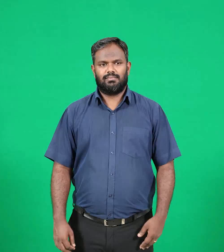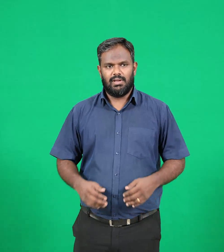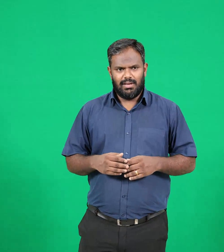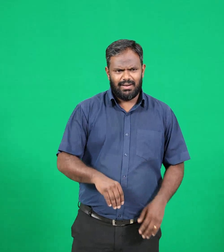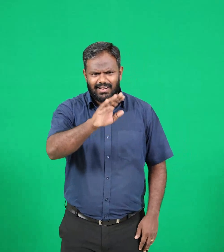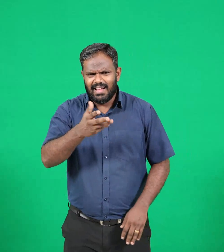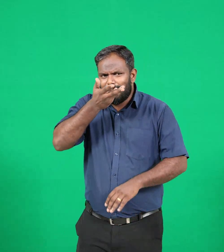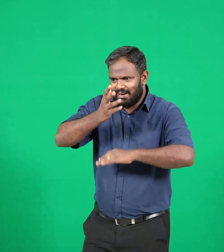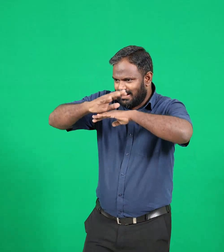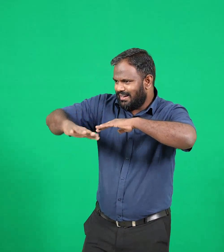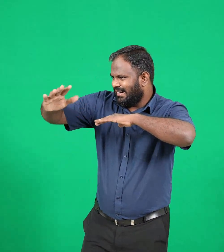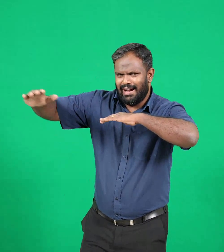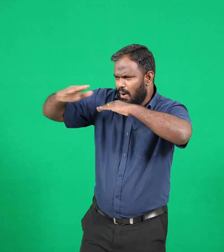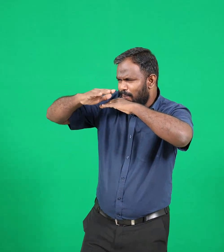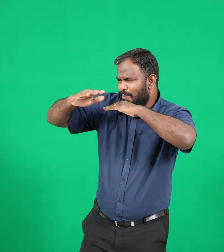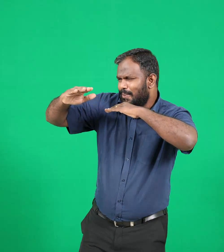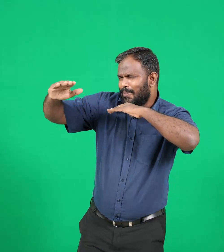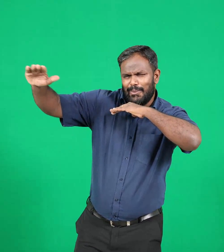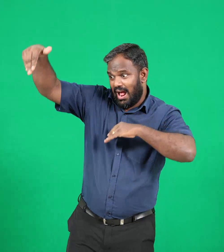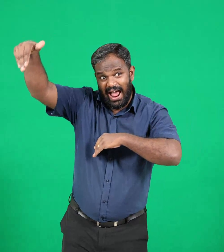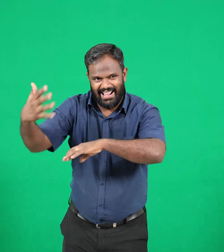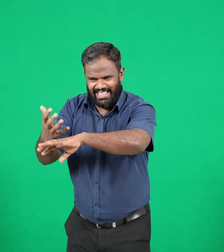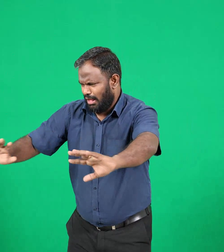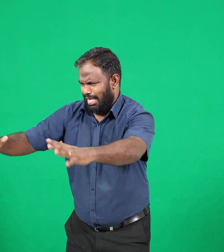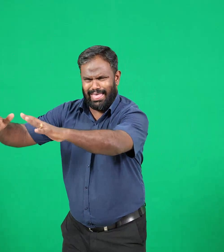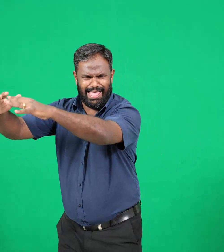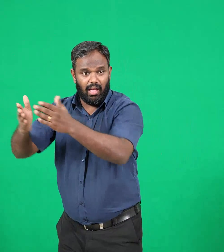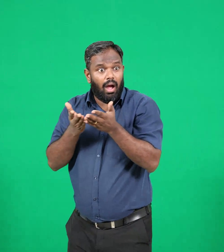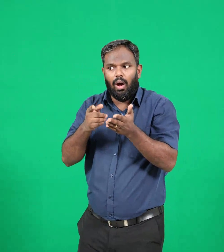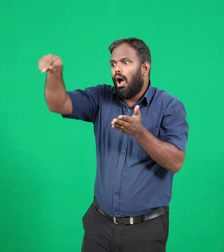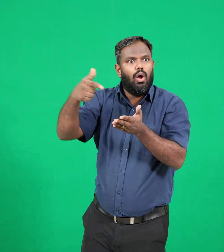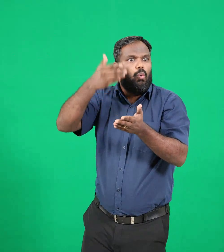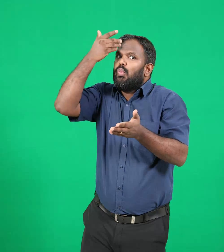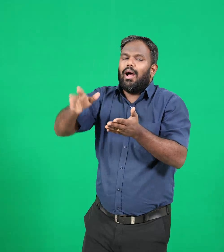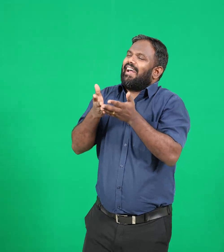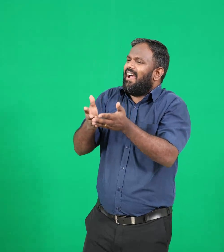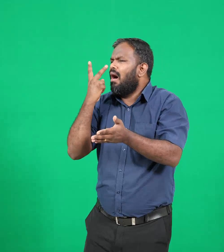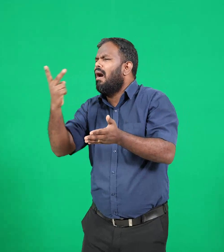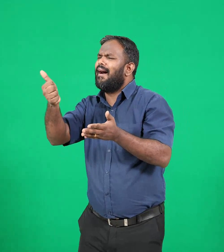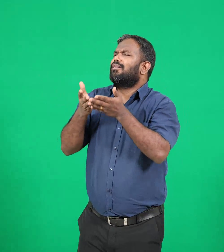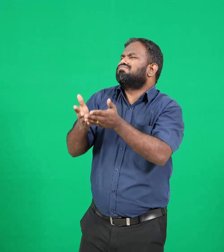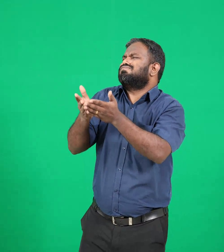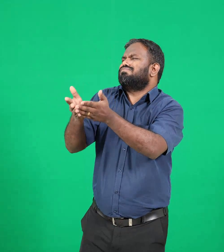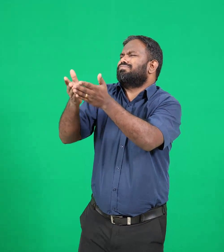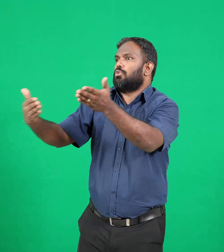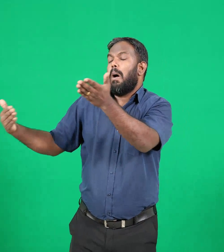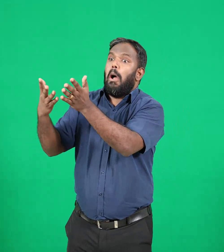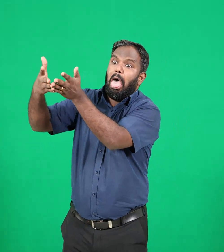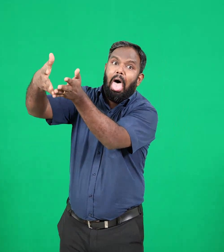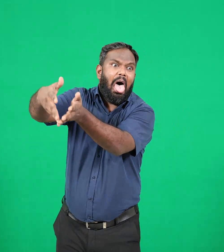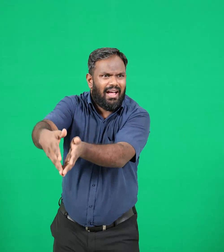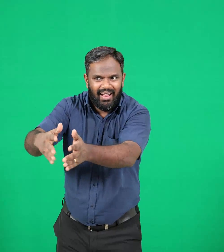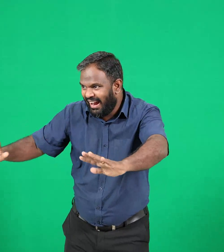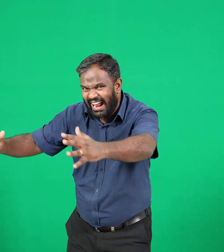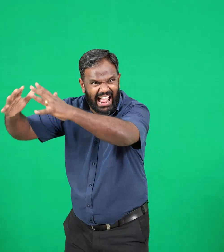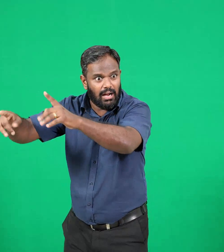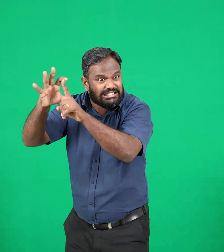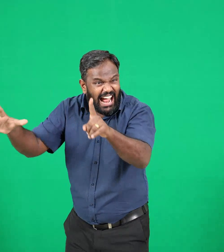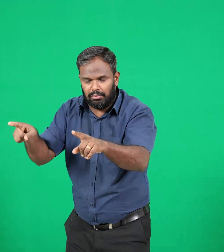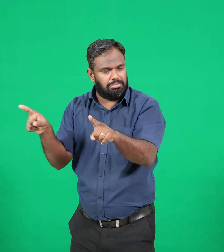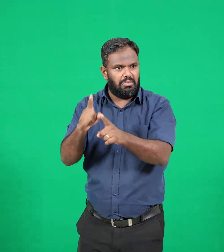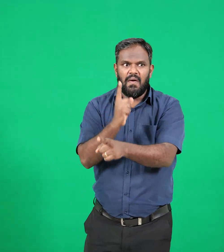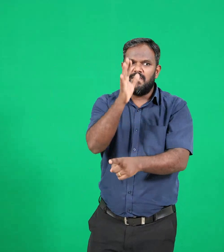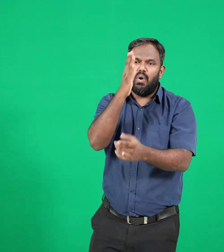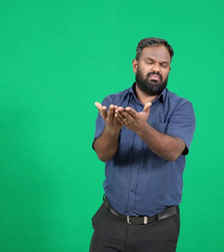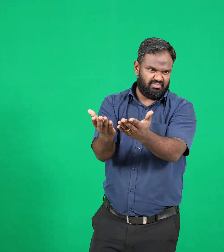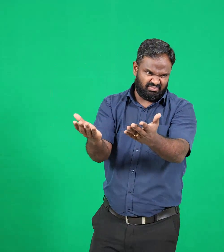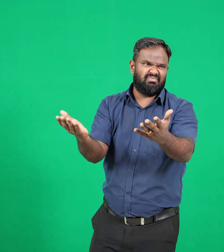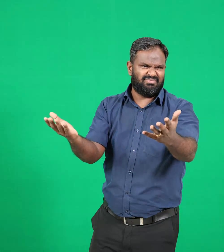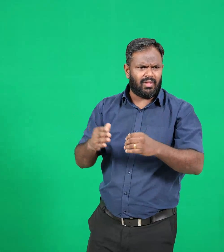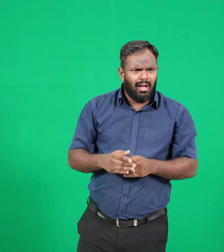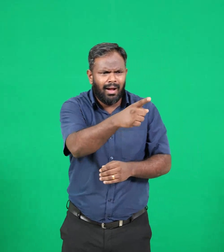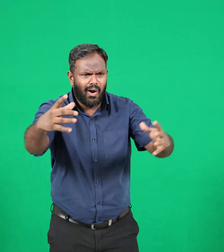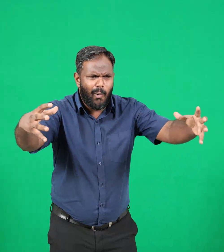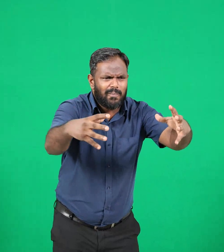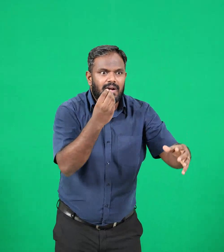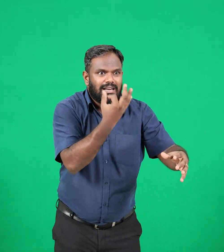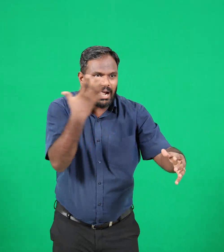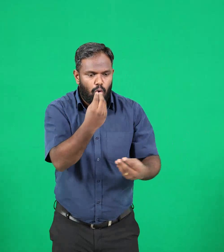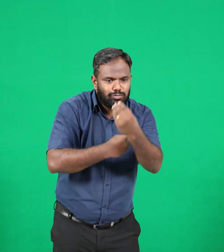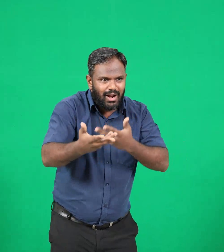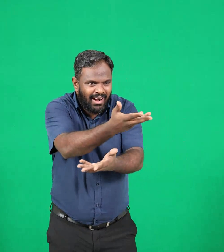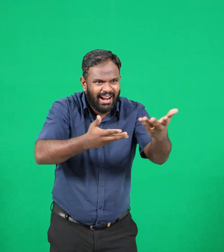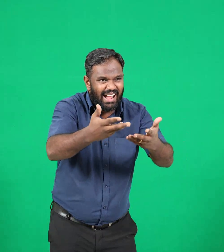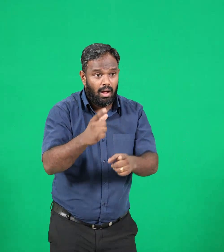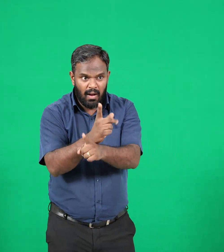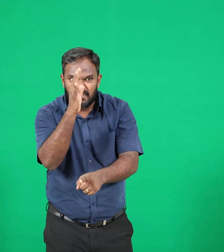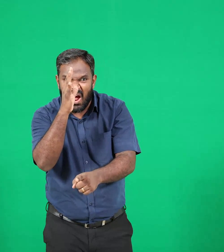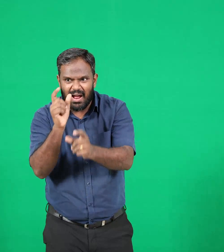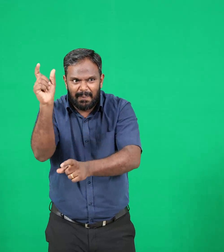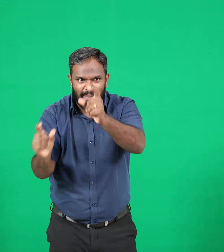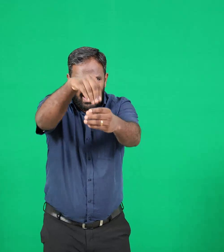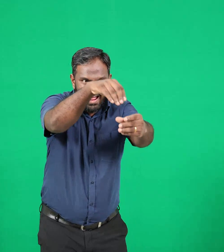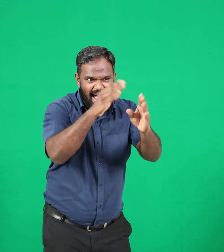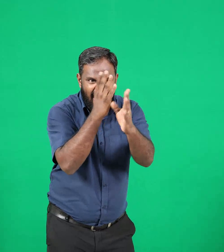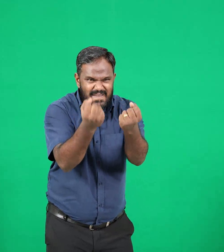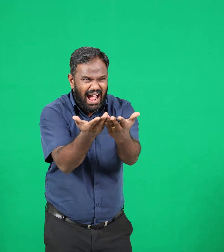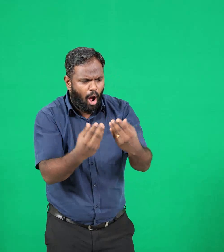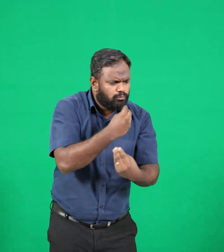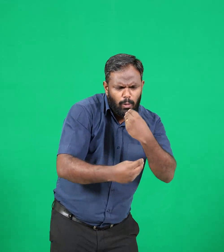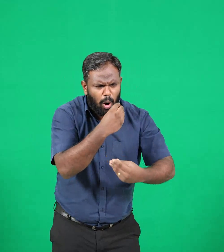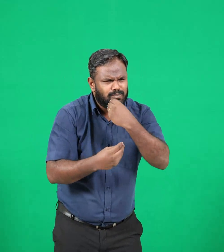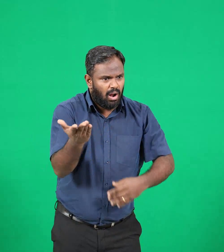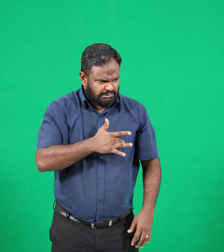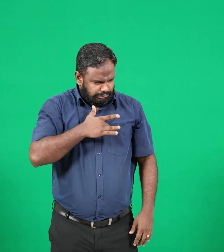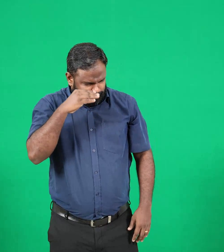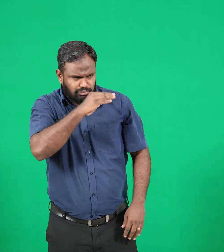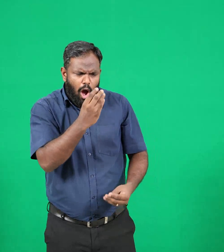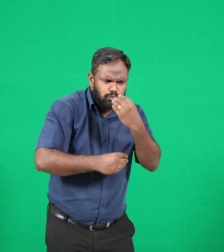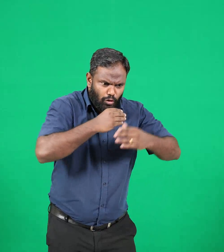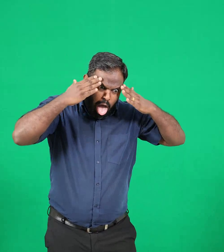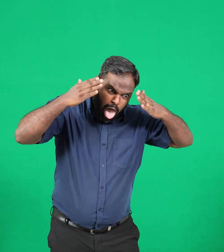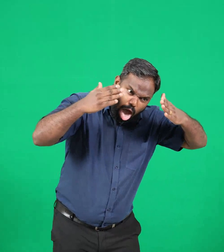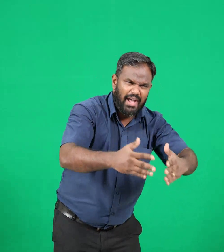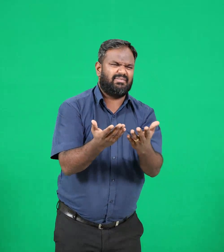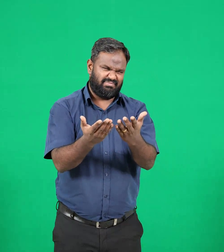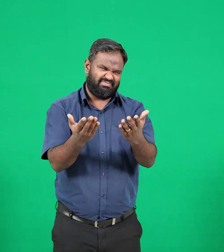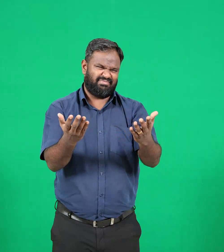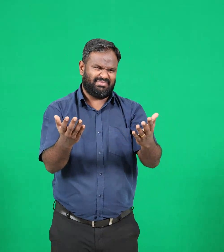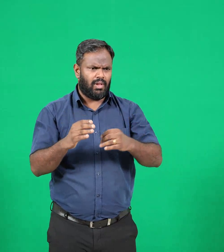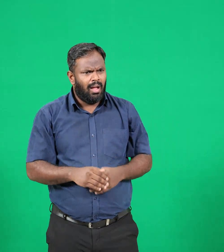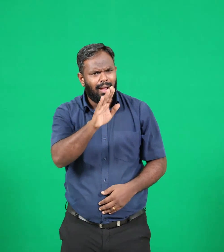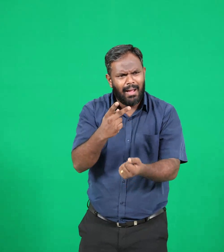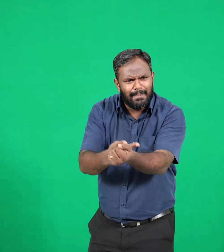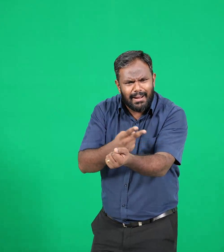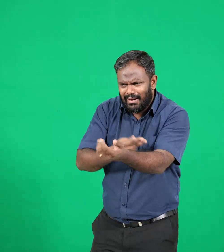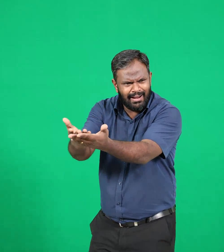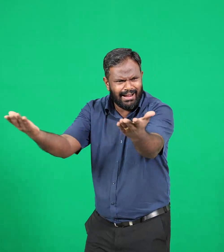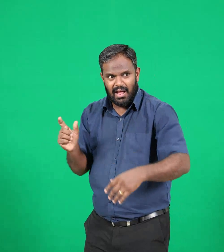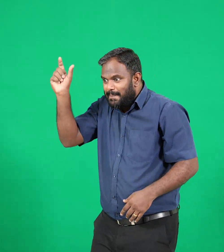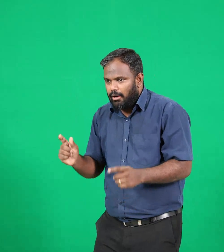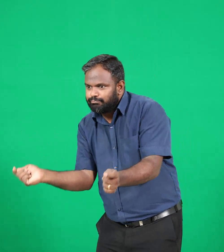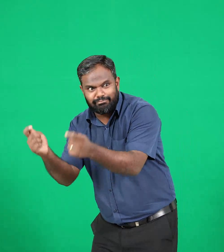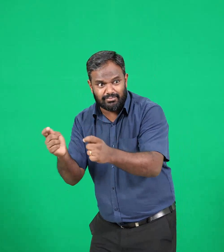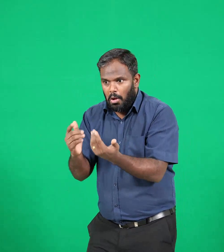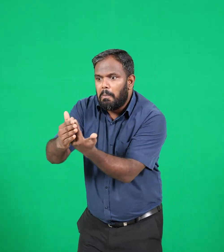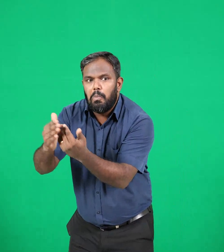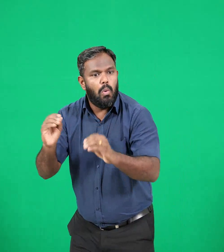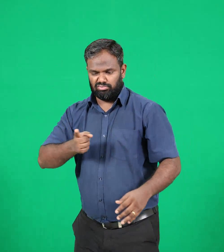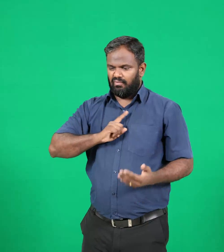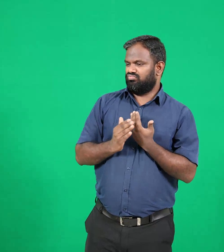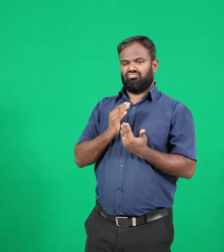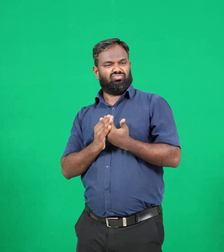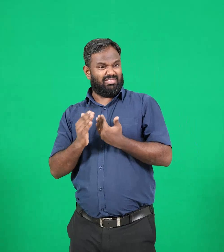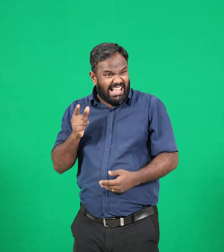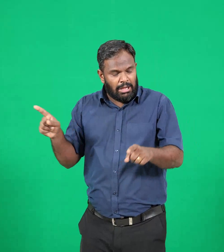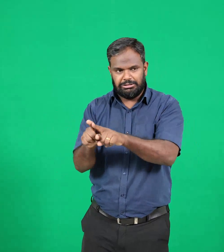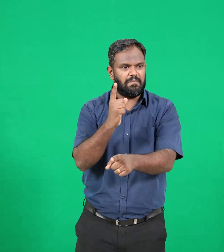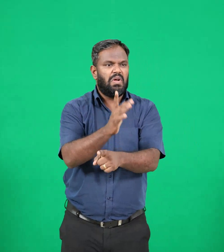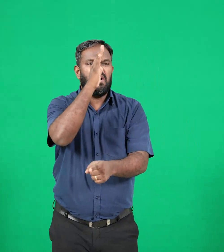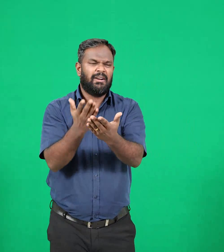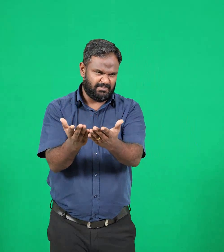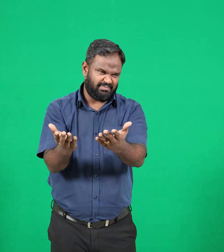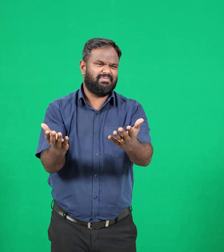These men are hidden reefs in your love feasts, shamelessly feasting with you but shepherding only themselves.